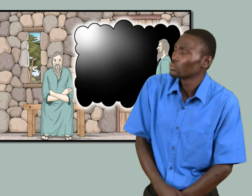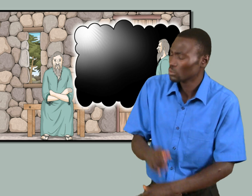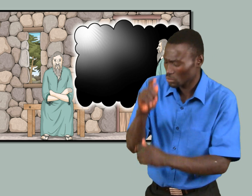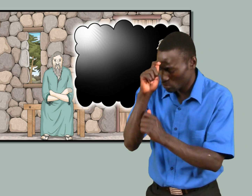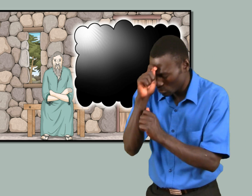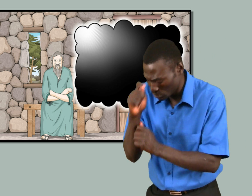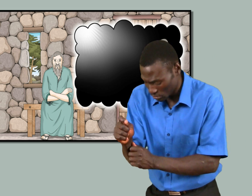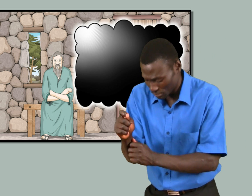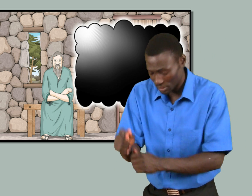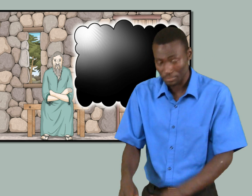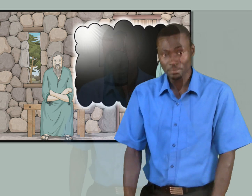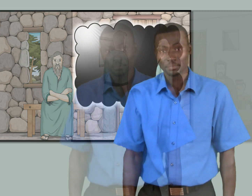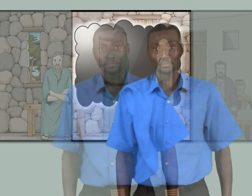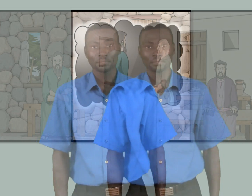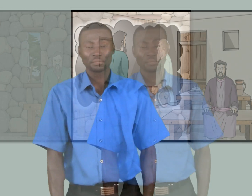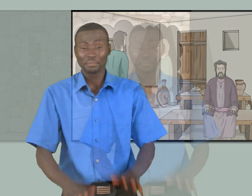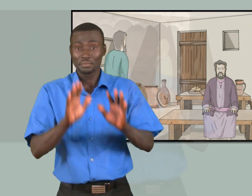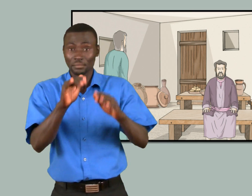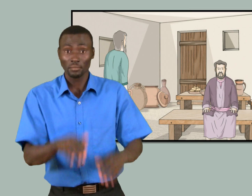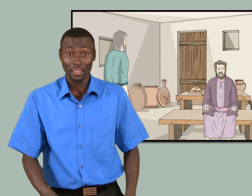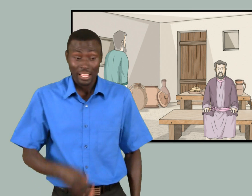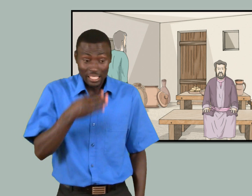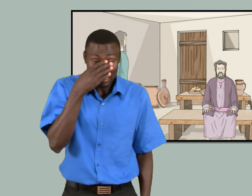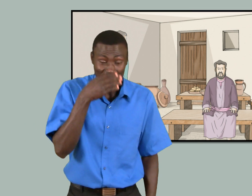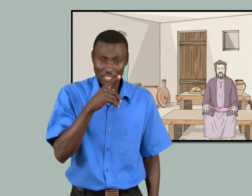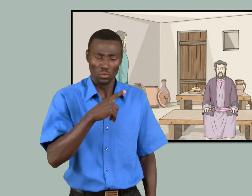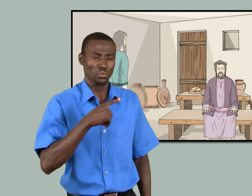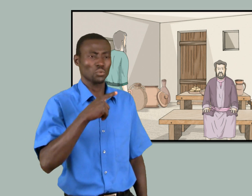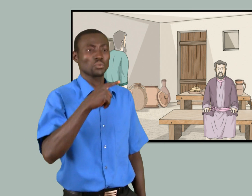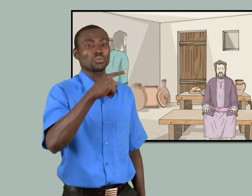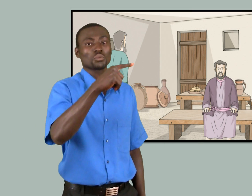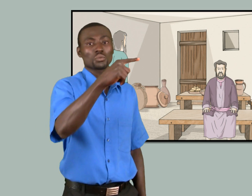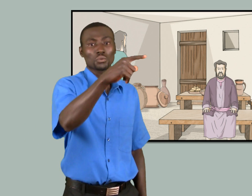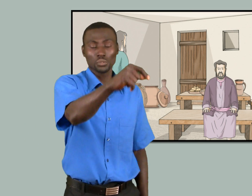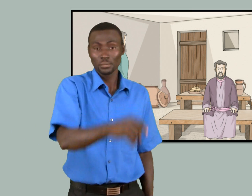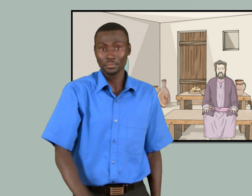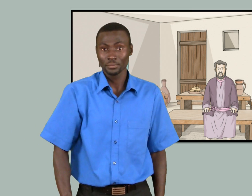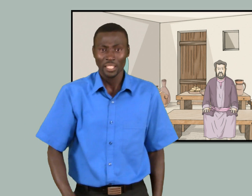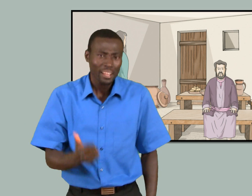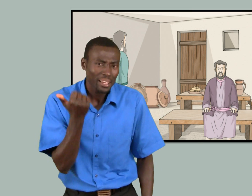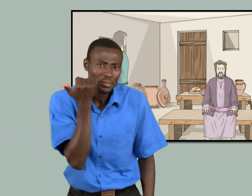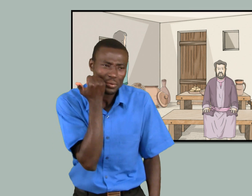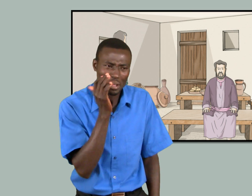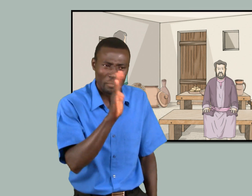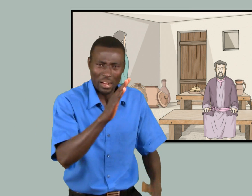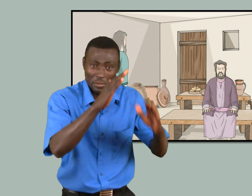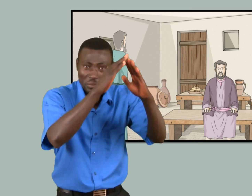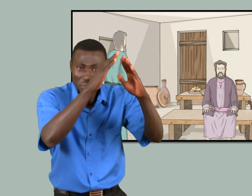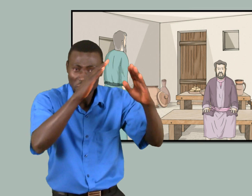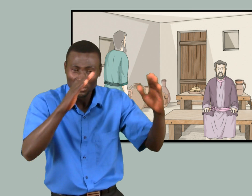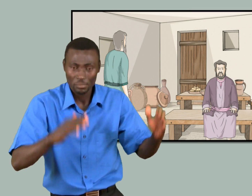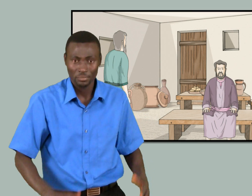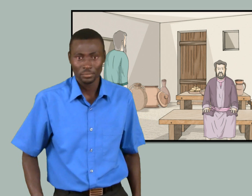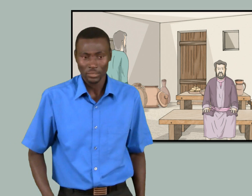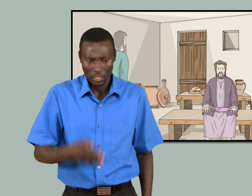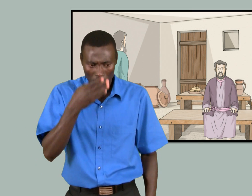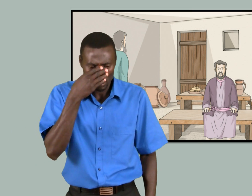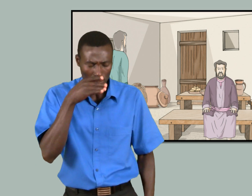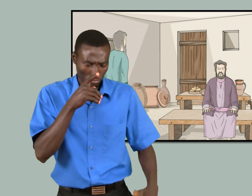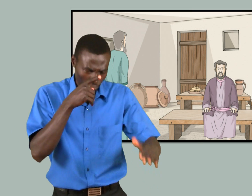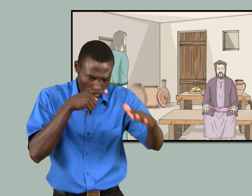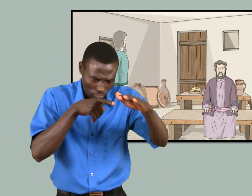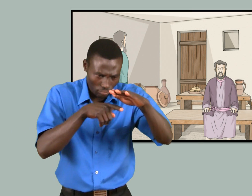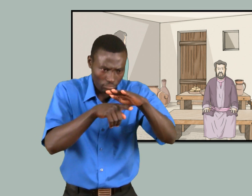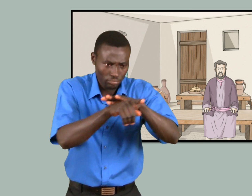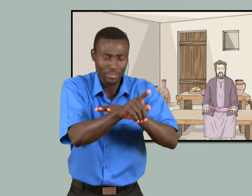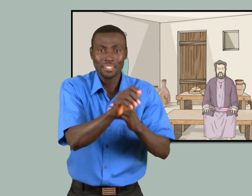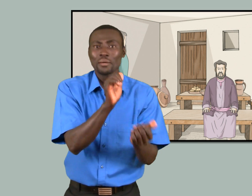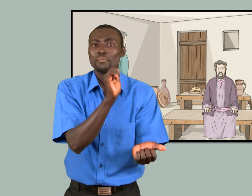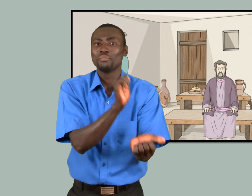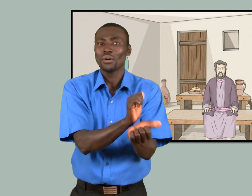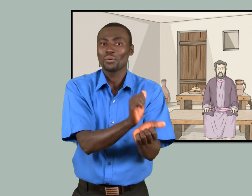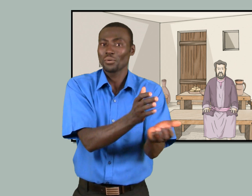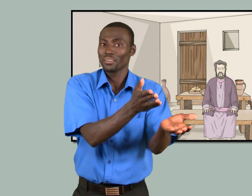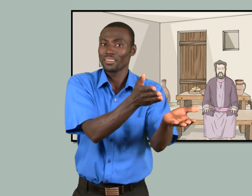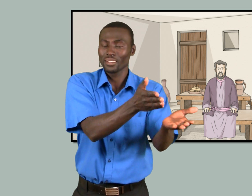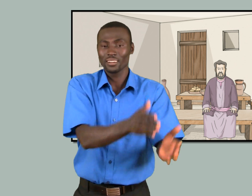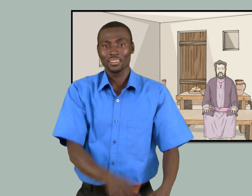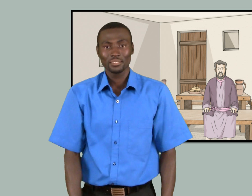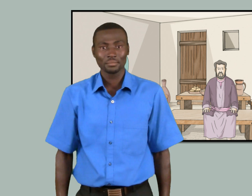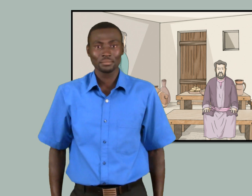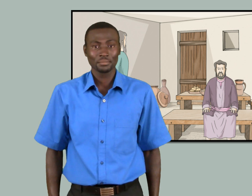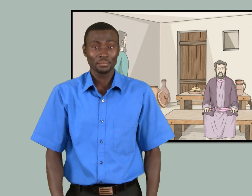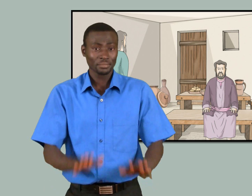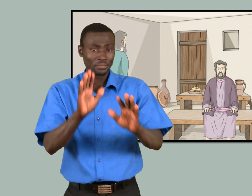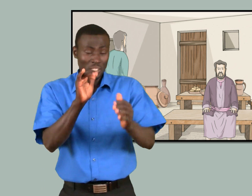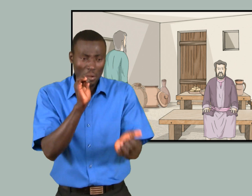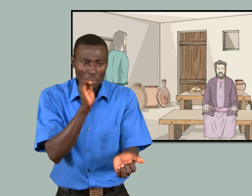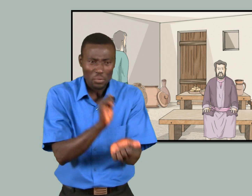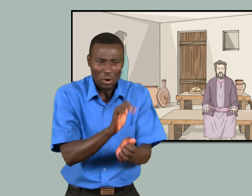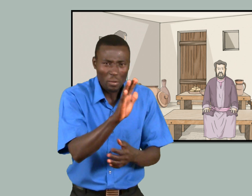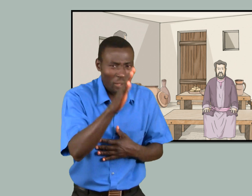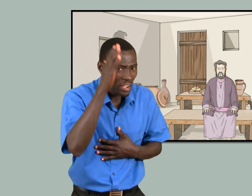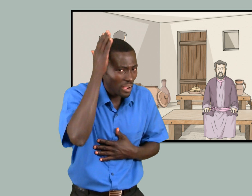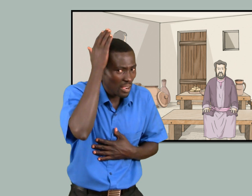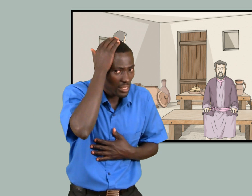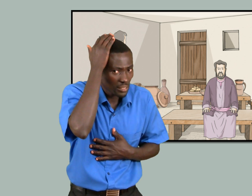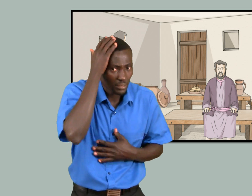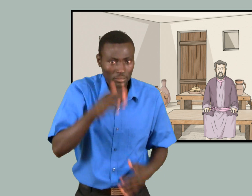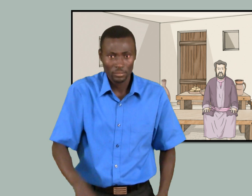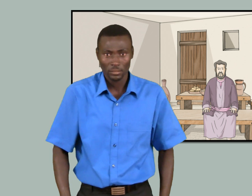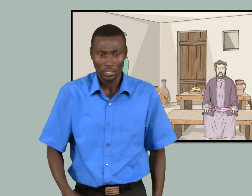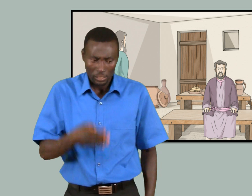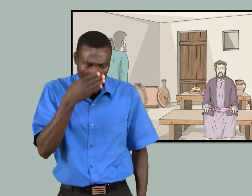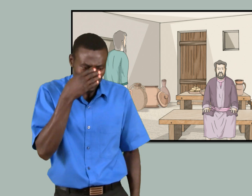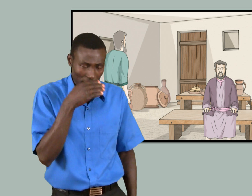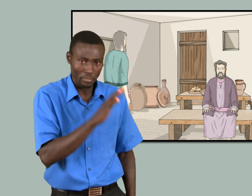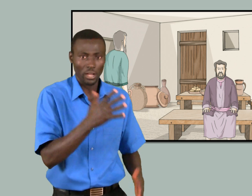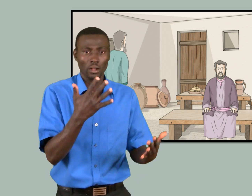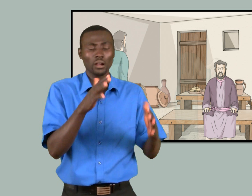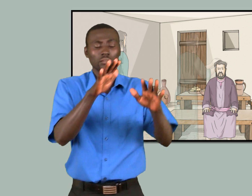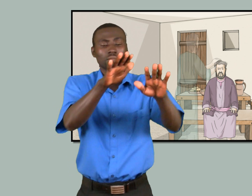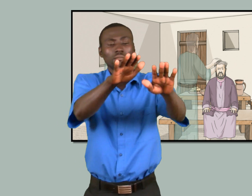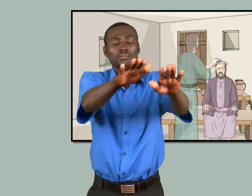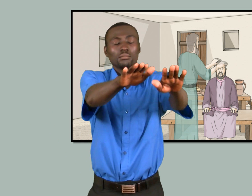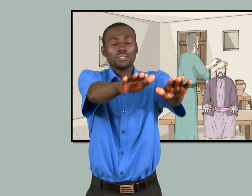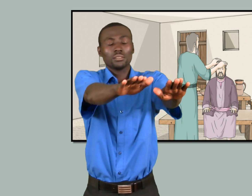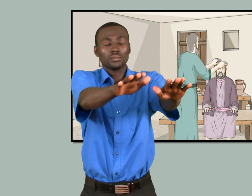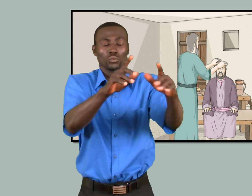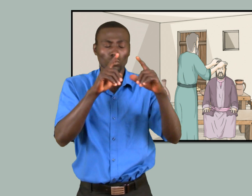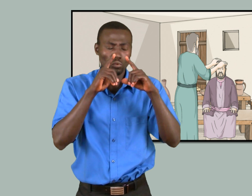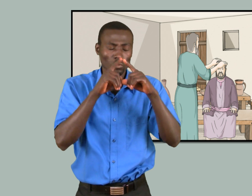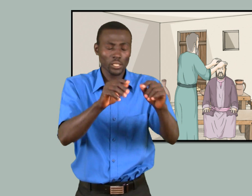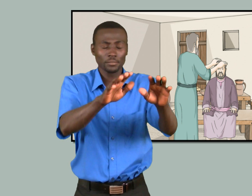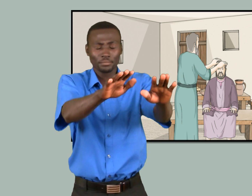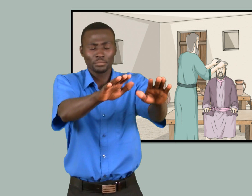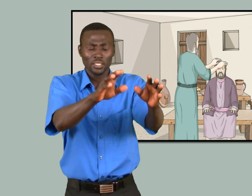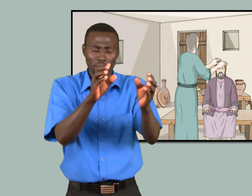So Ananias went to the house, and when he arrived, he placed his hands on Saul.